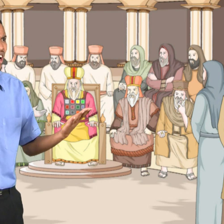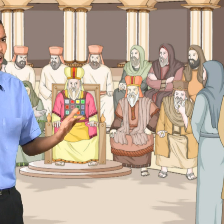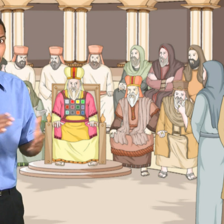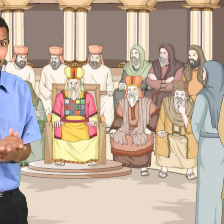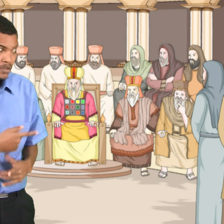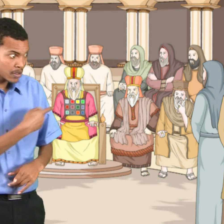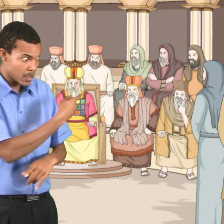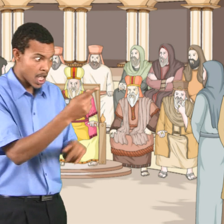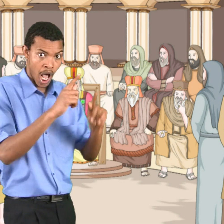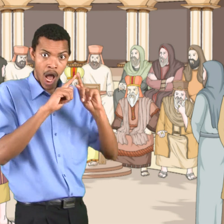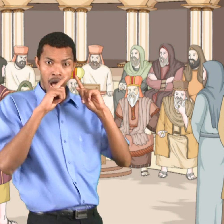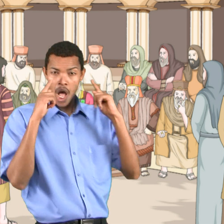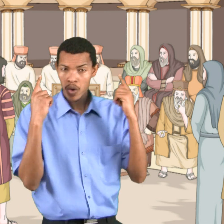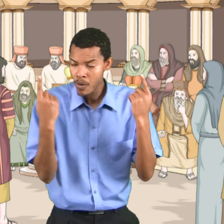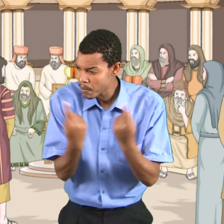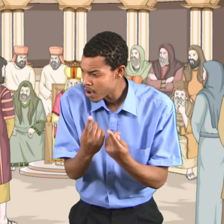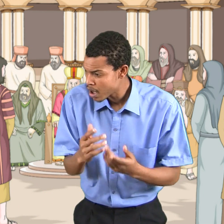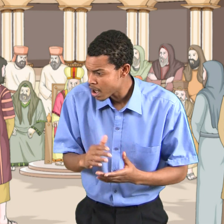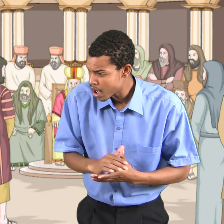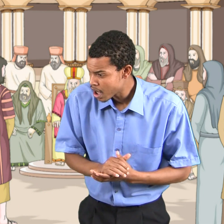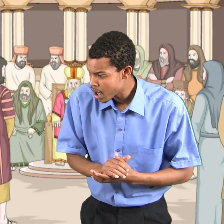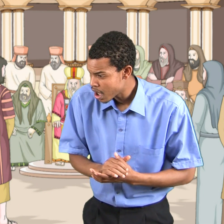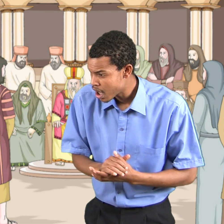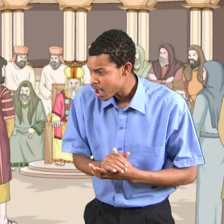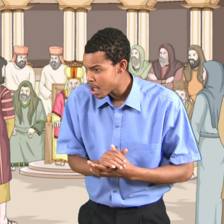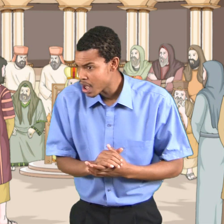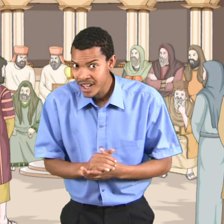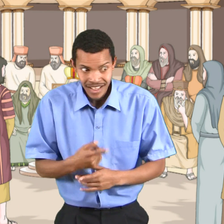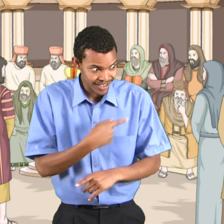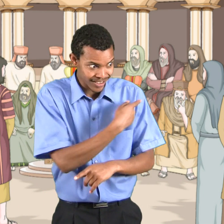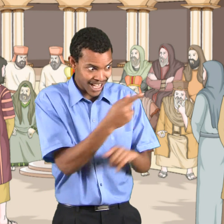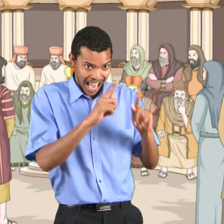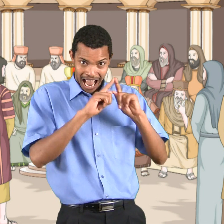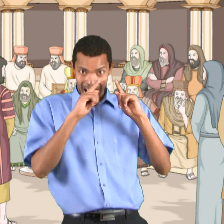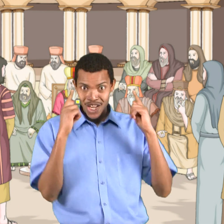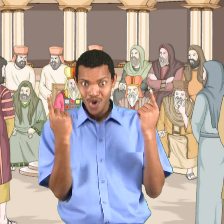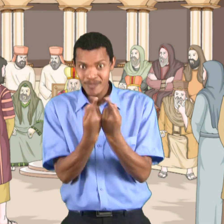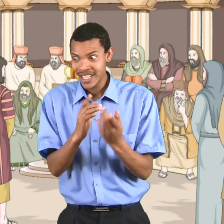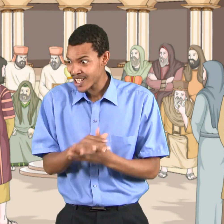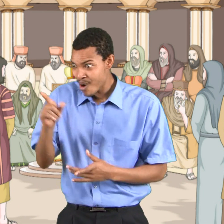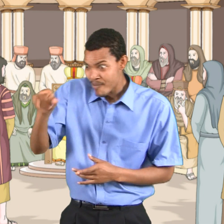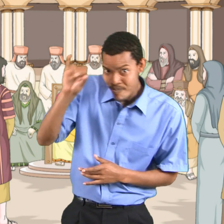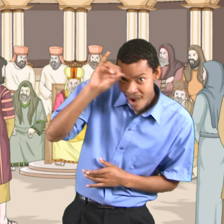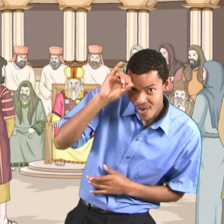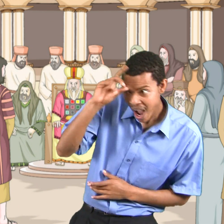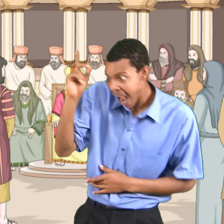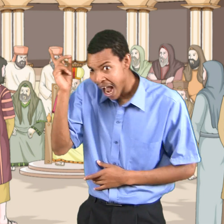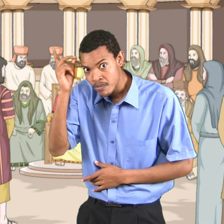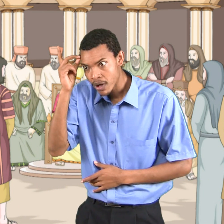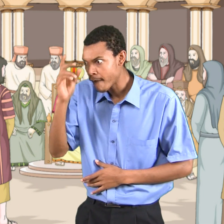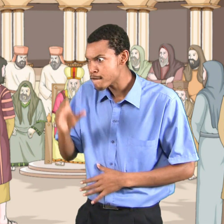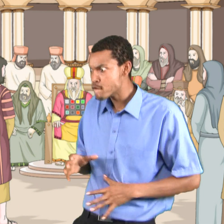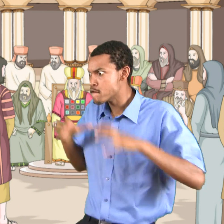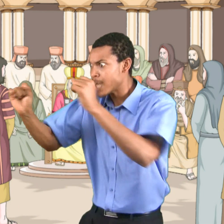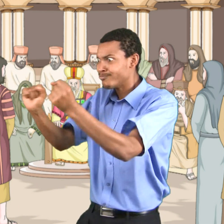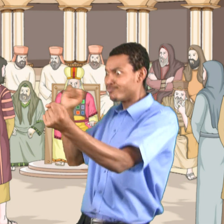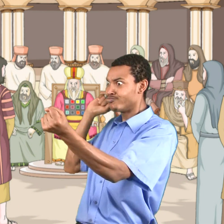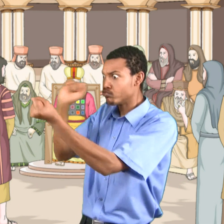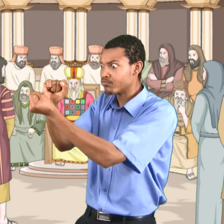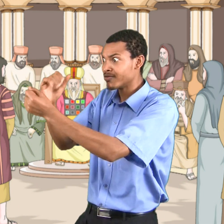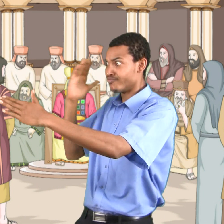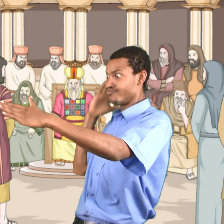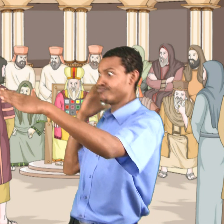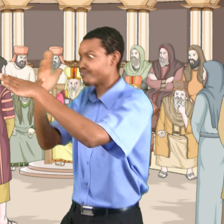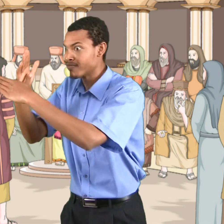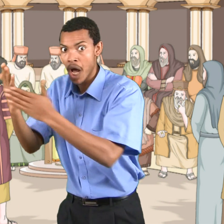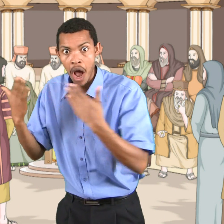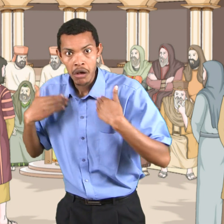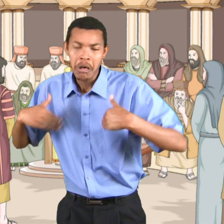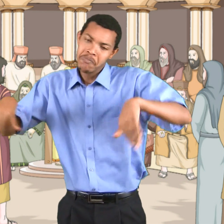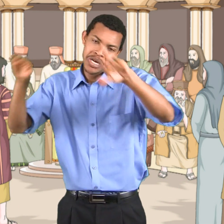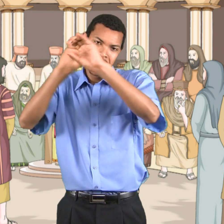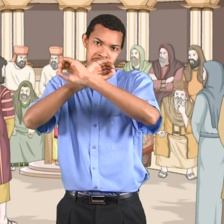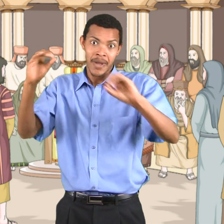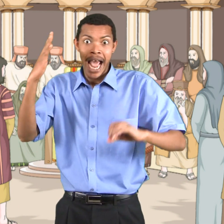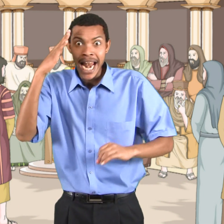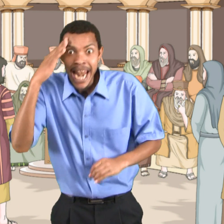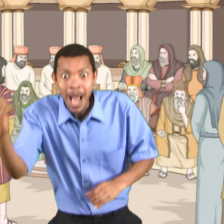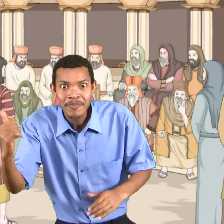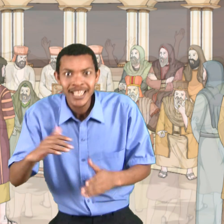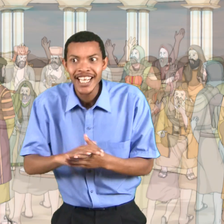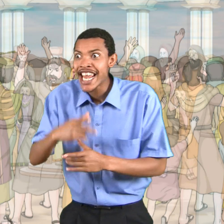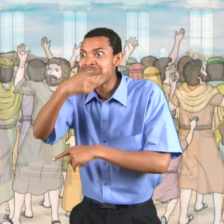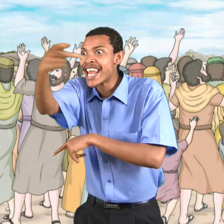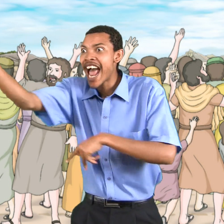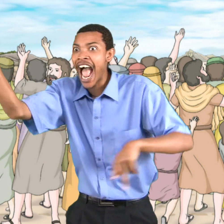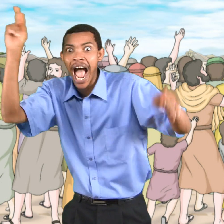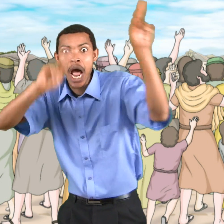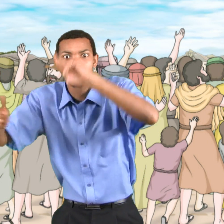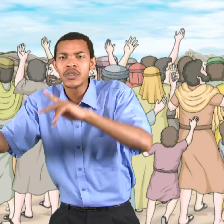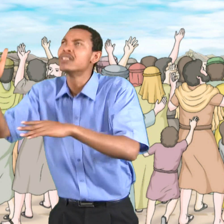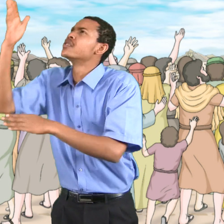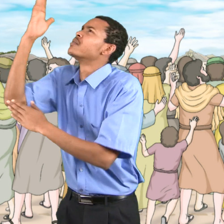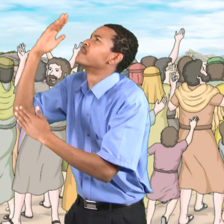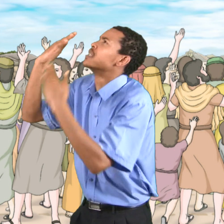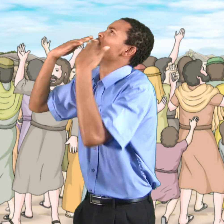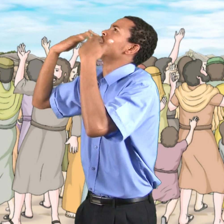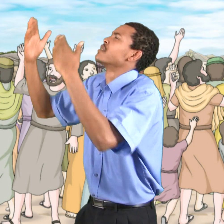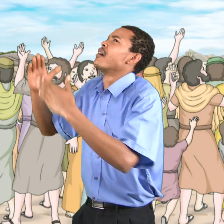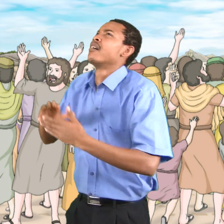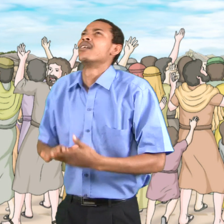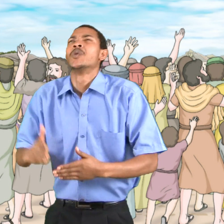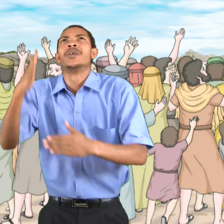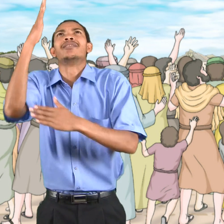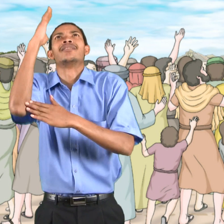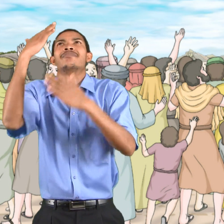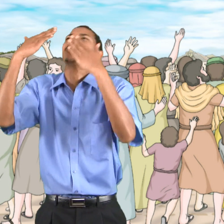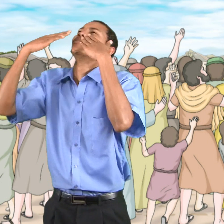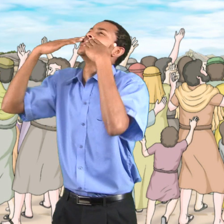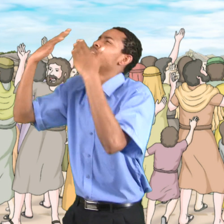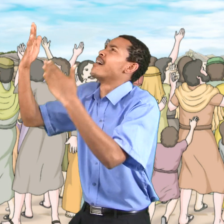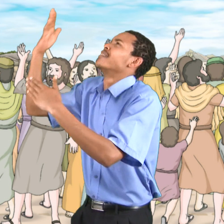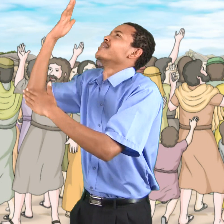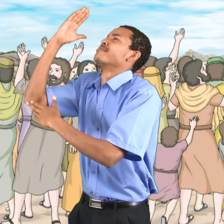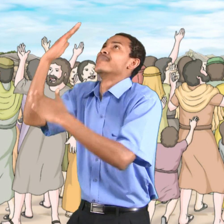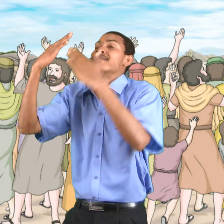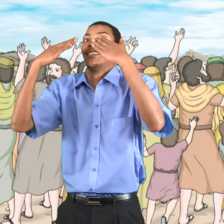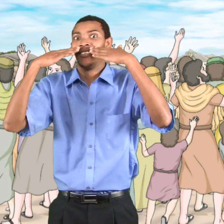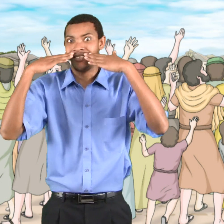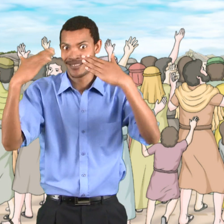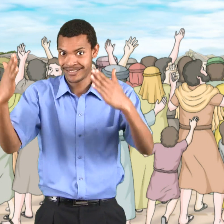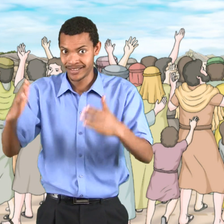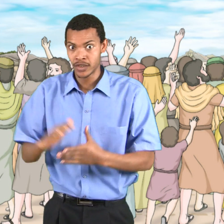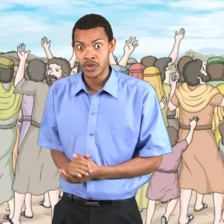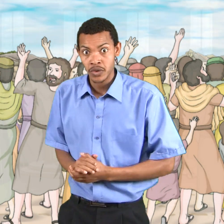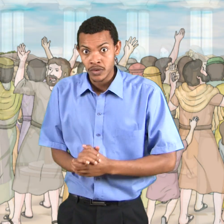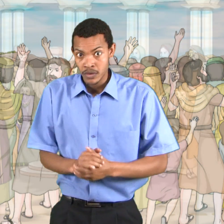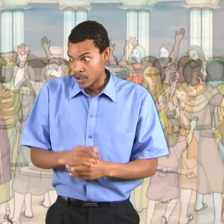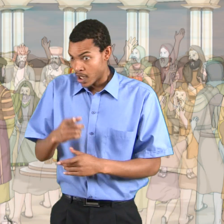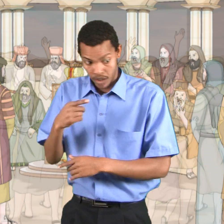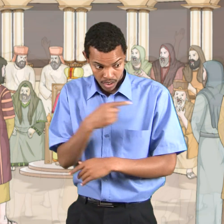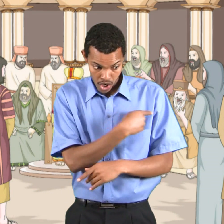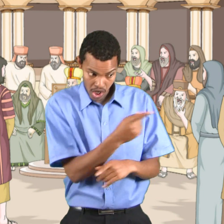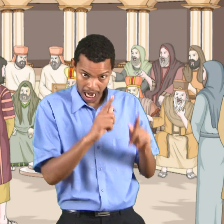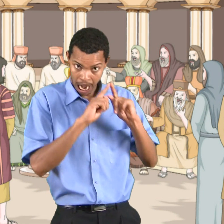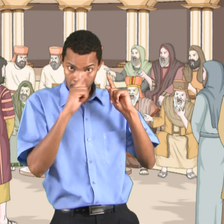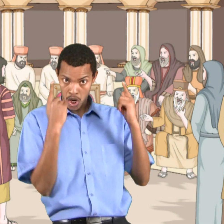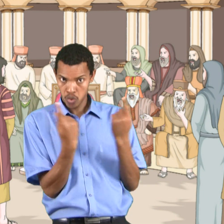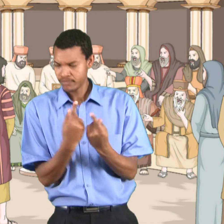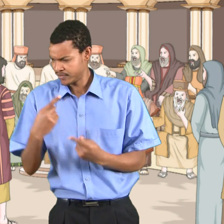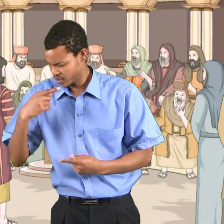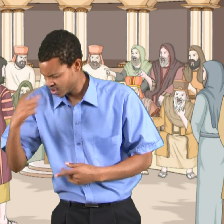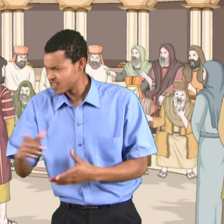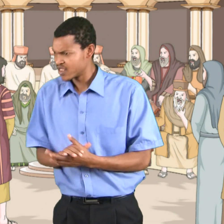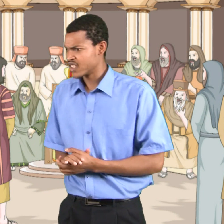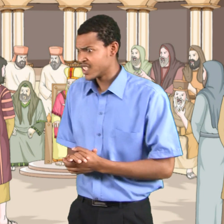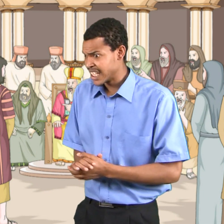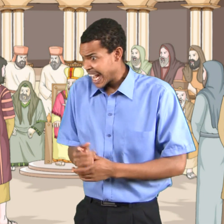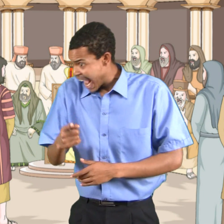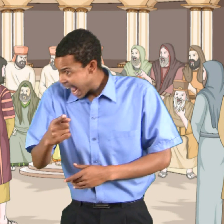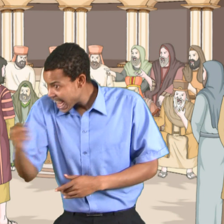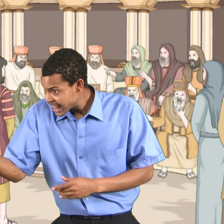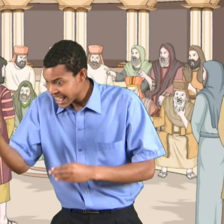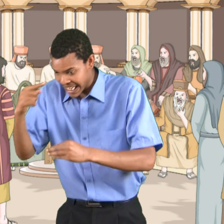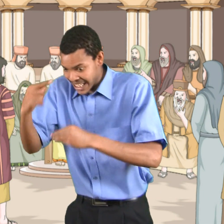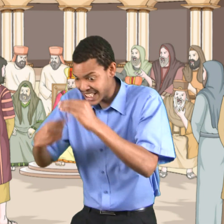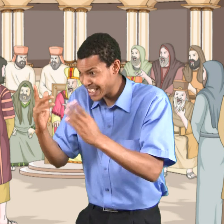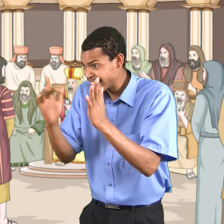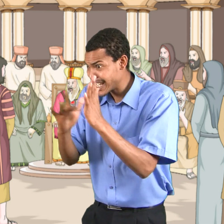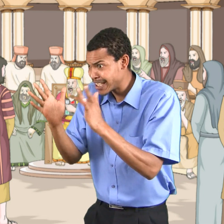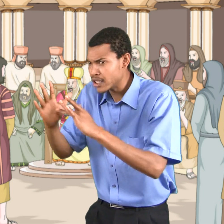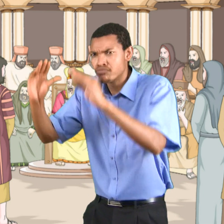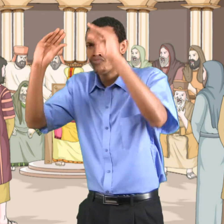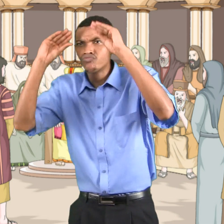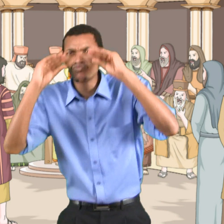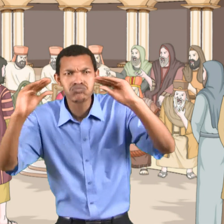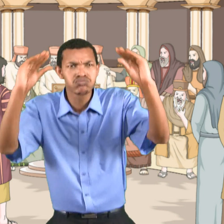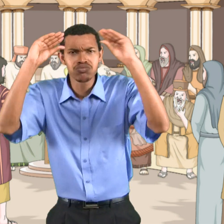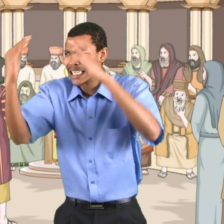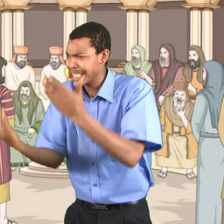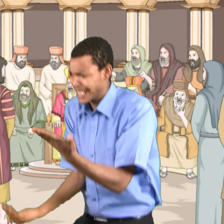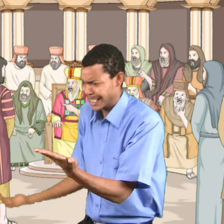They could not find a way to punish them, because all the people were glorifying God for what had happened.